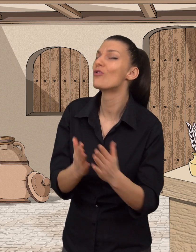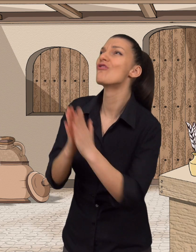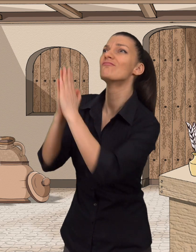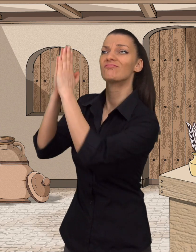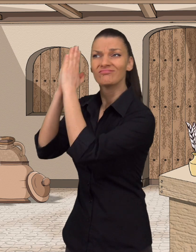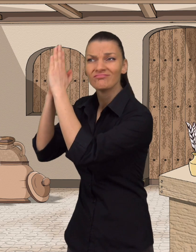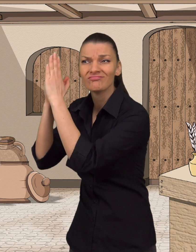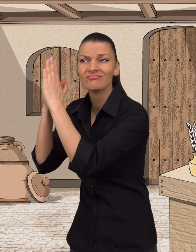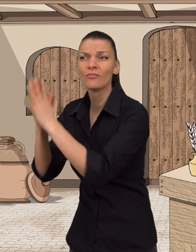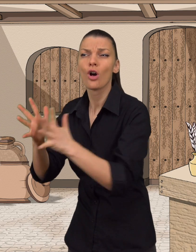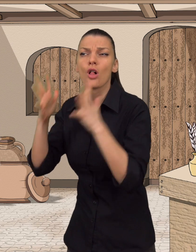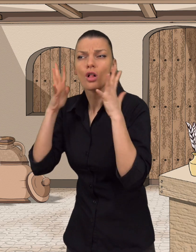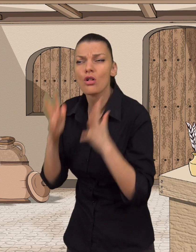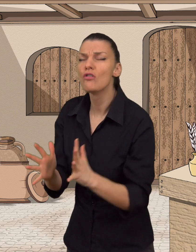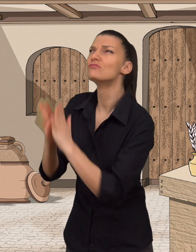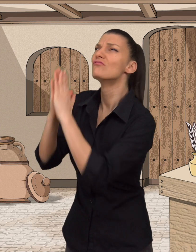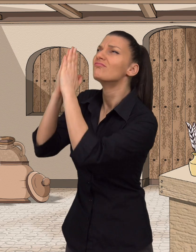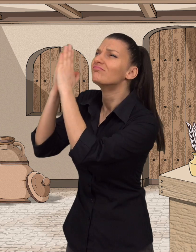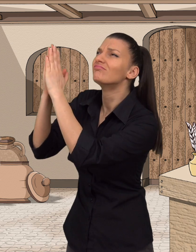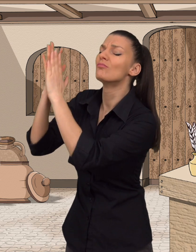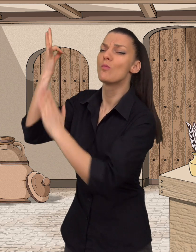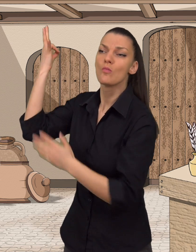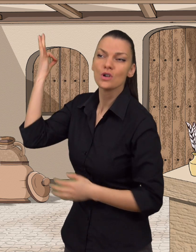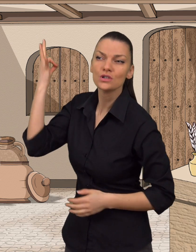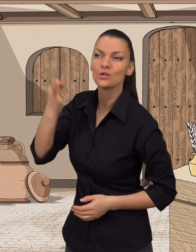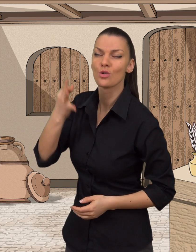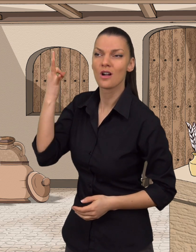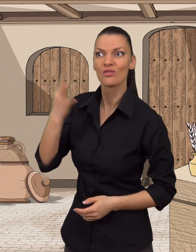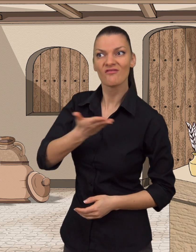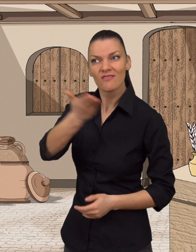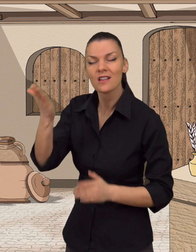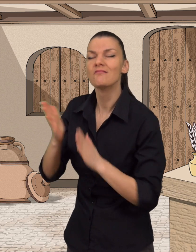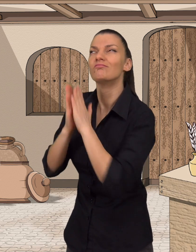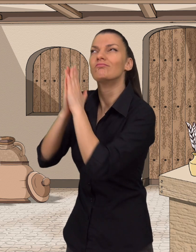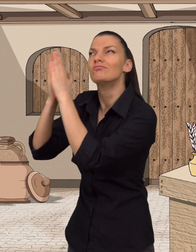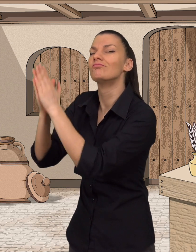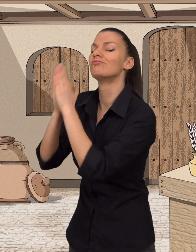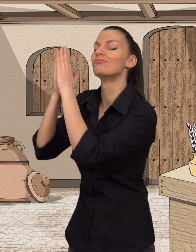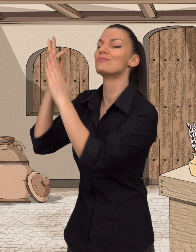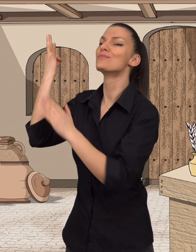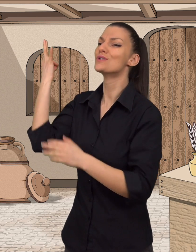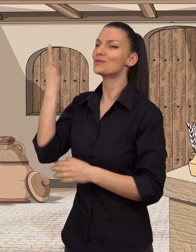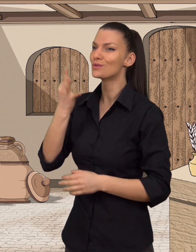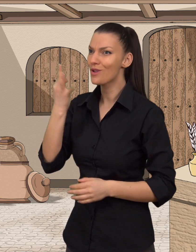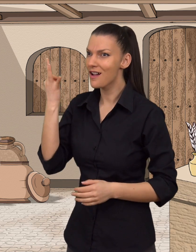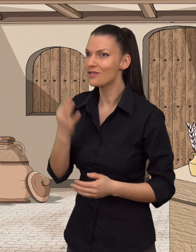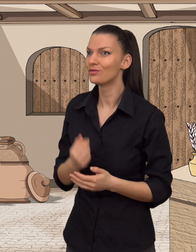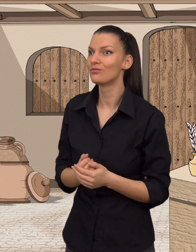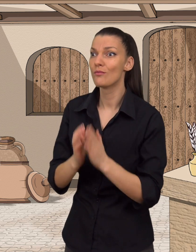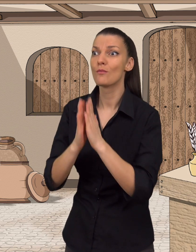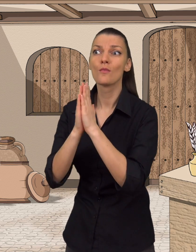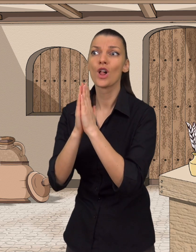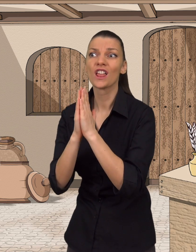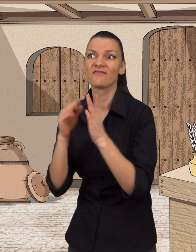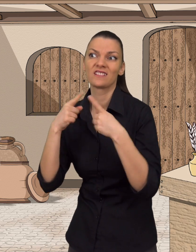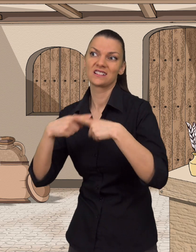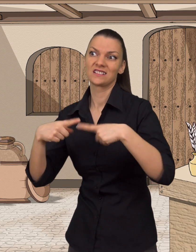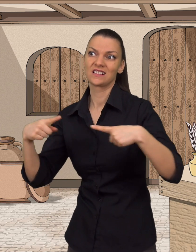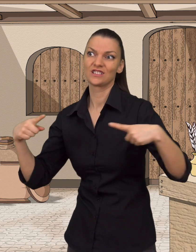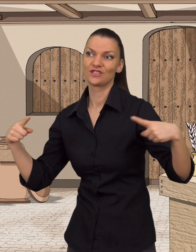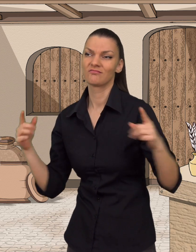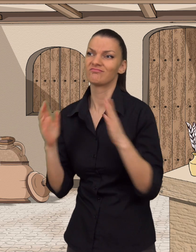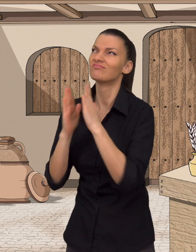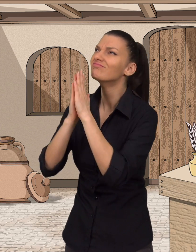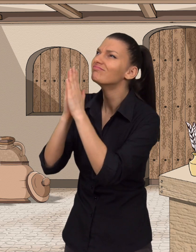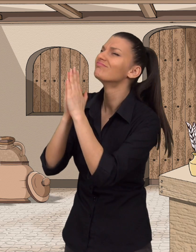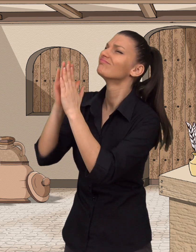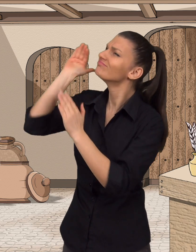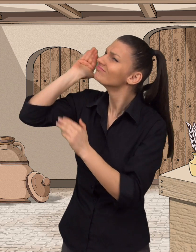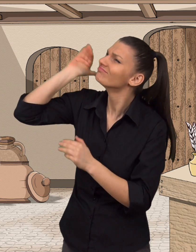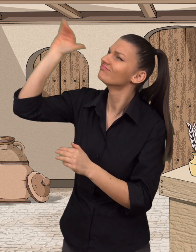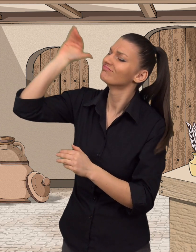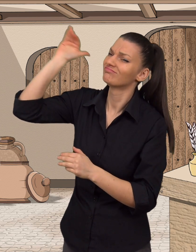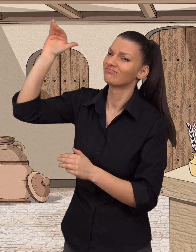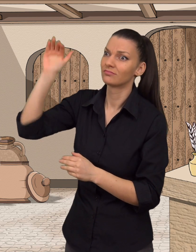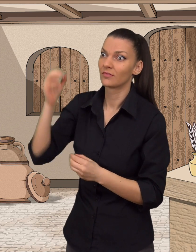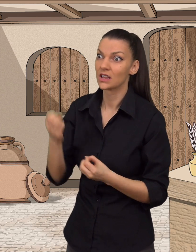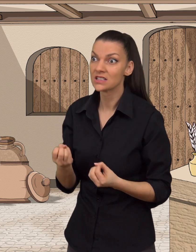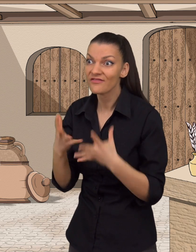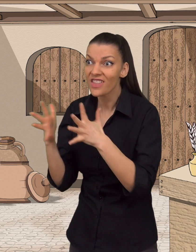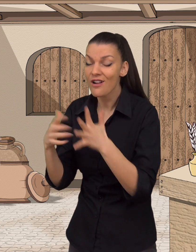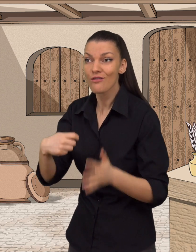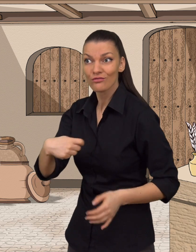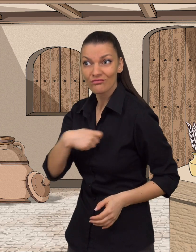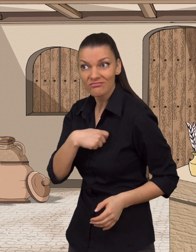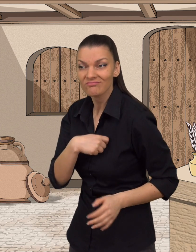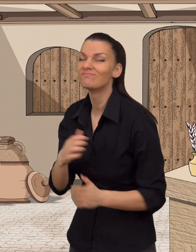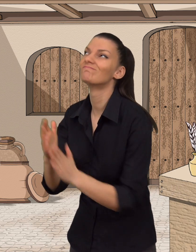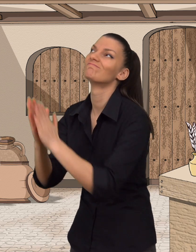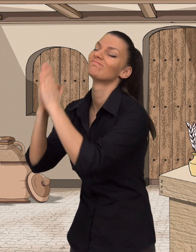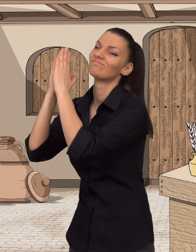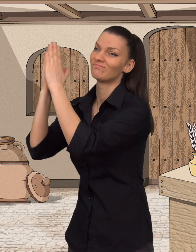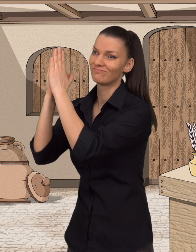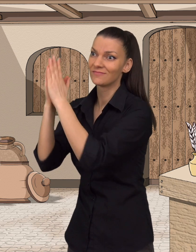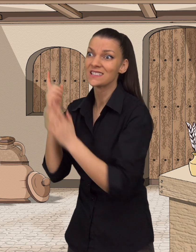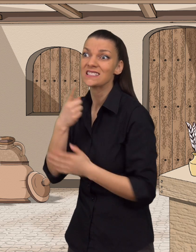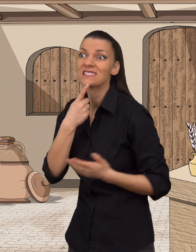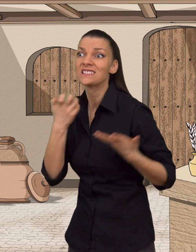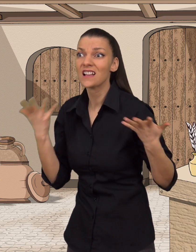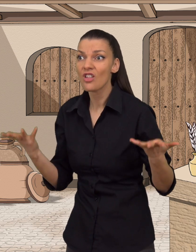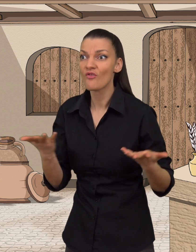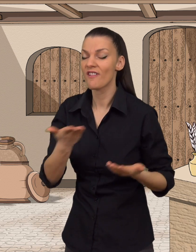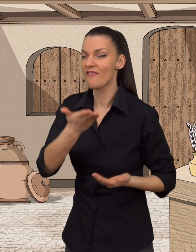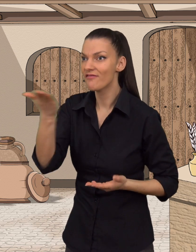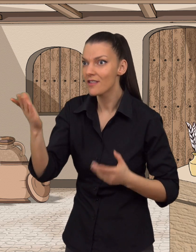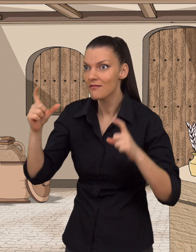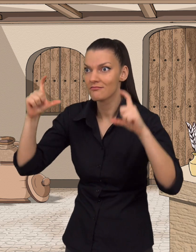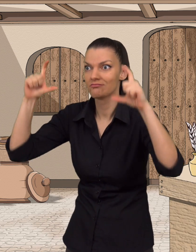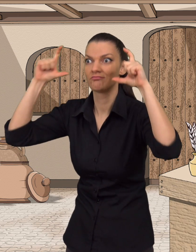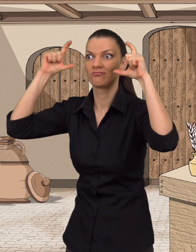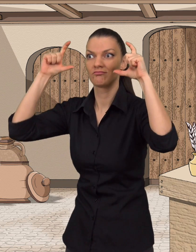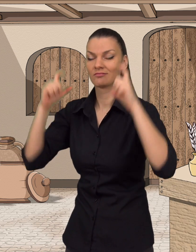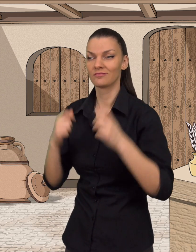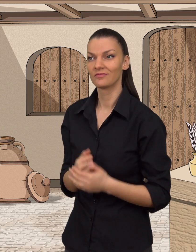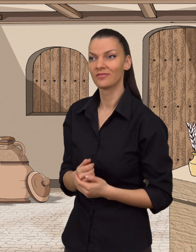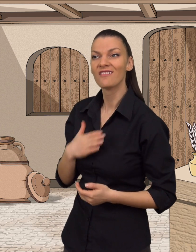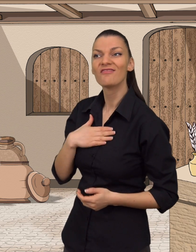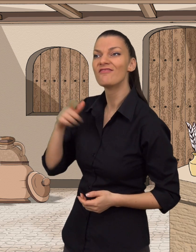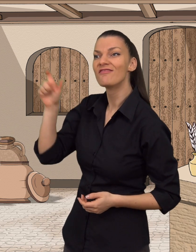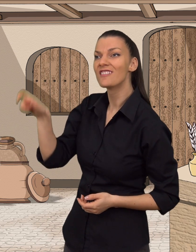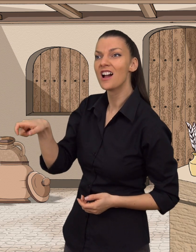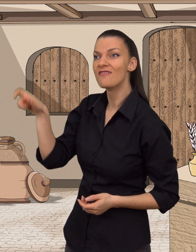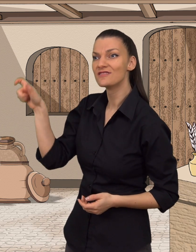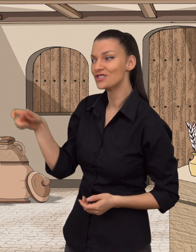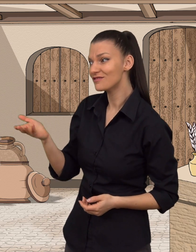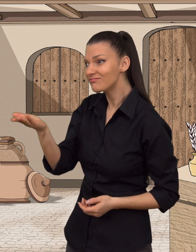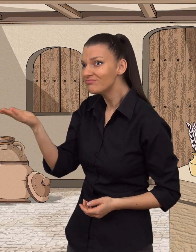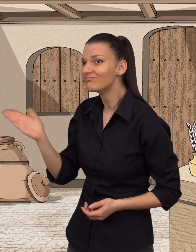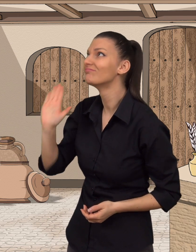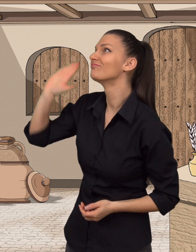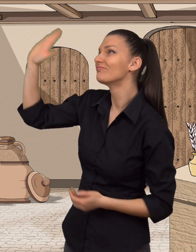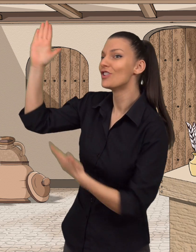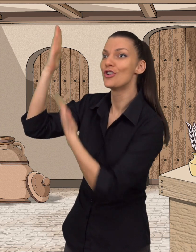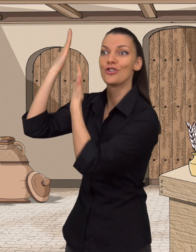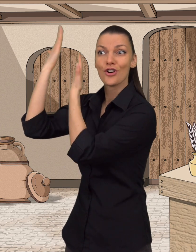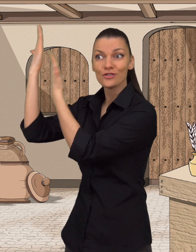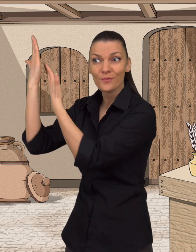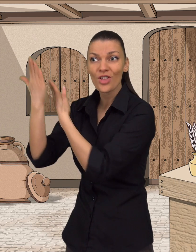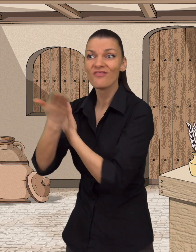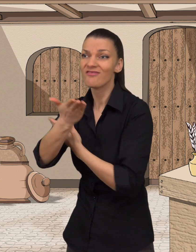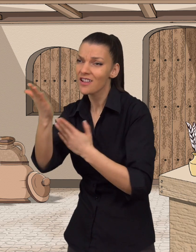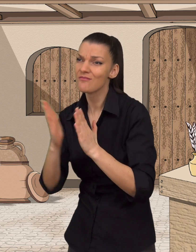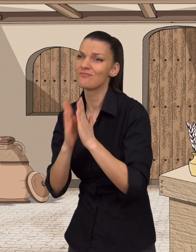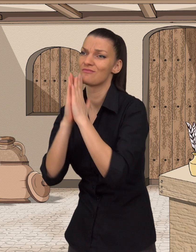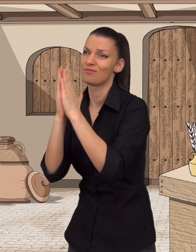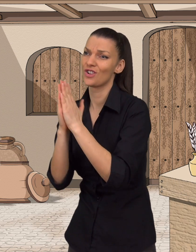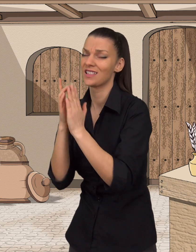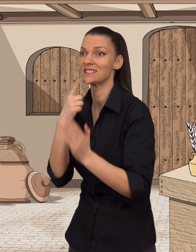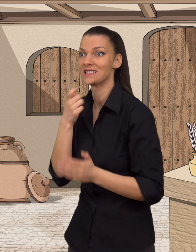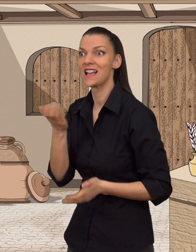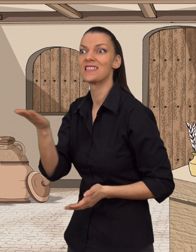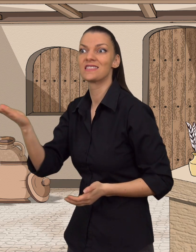To this end, stay alert with all perseverance in your prayers for all the saints.